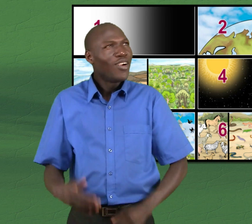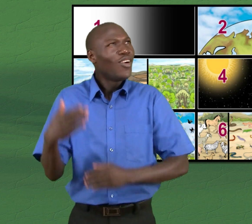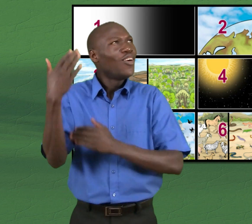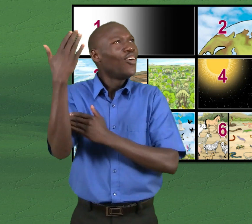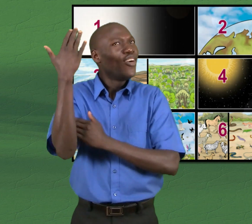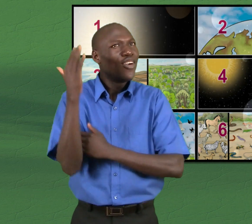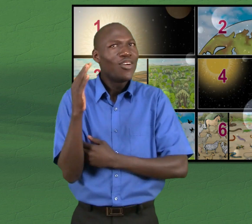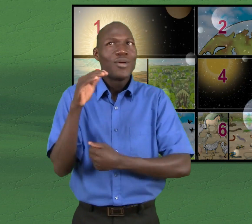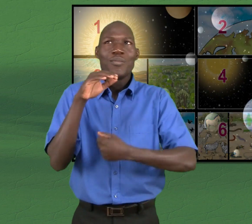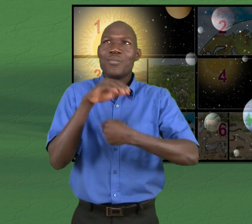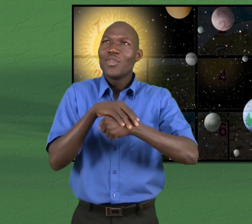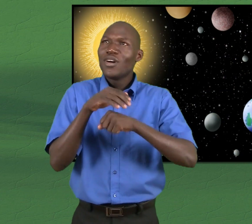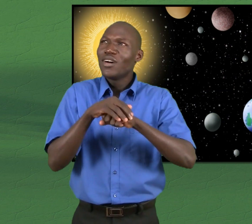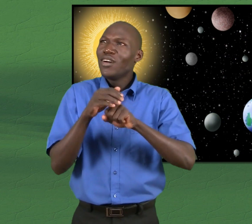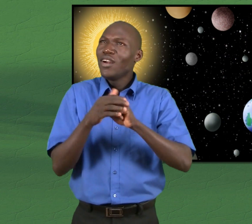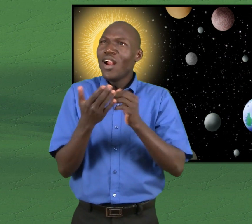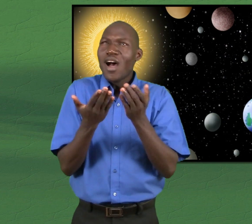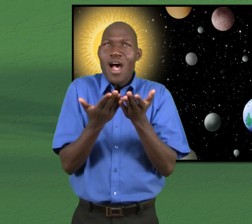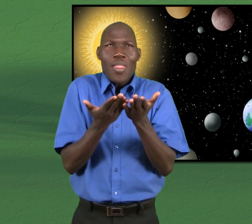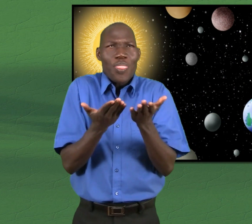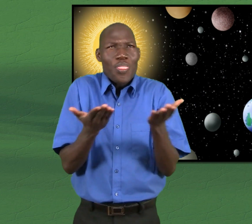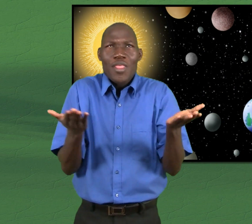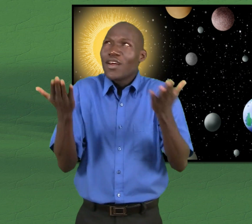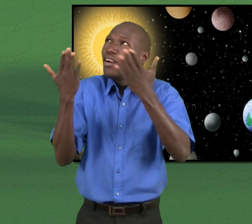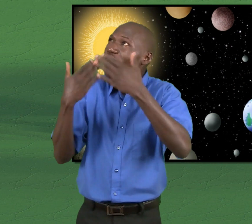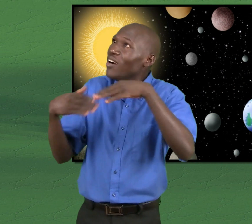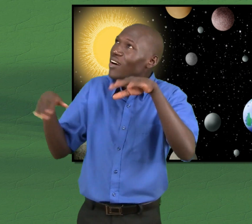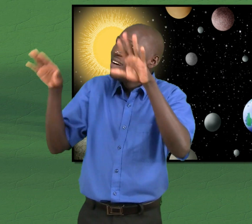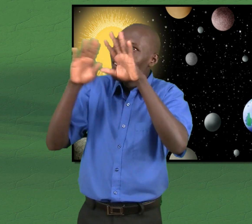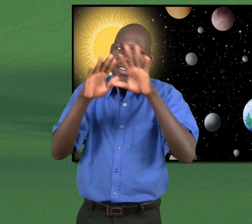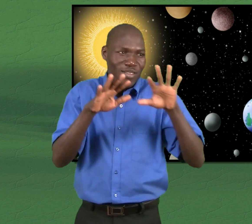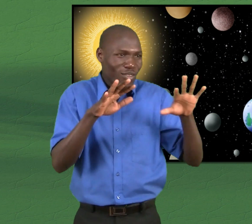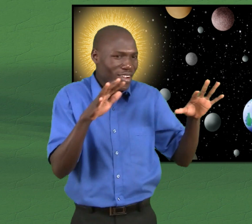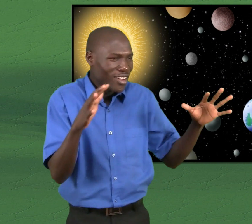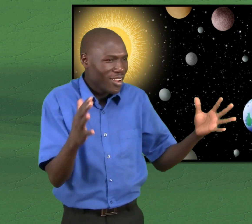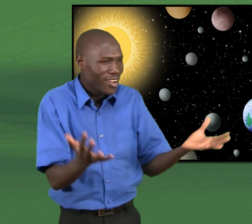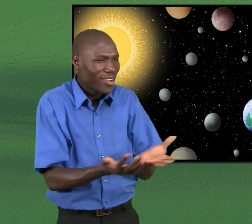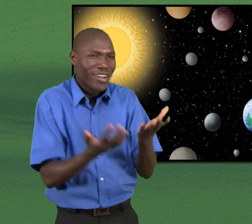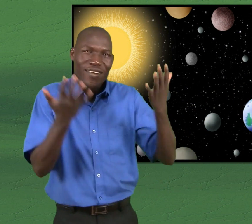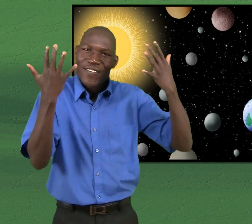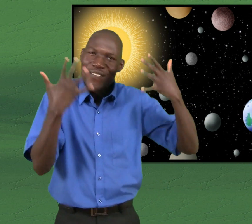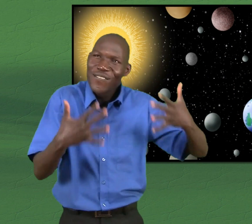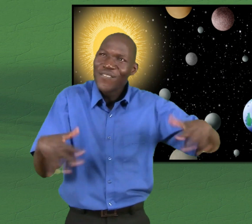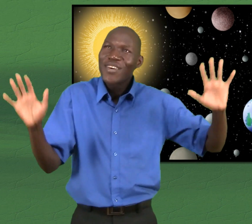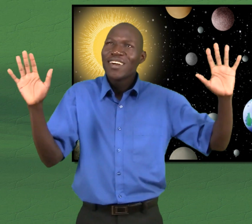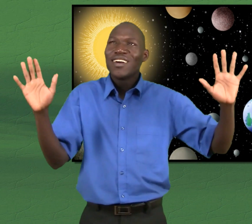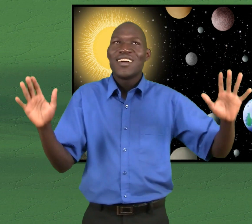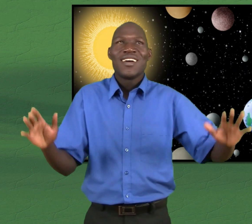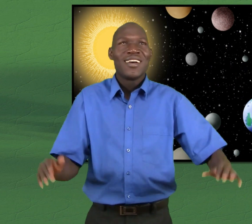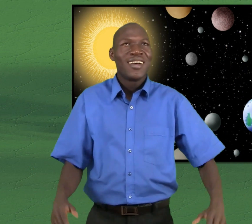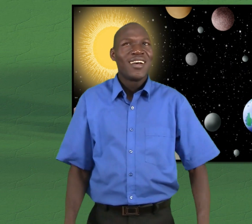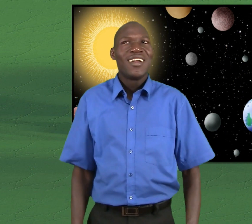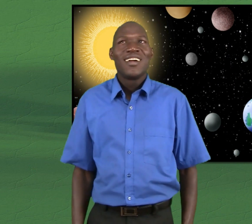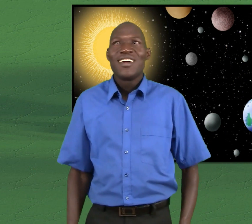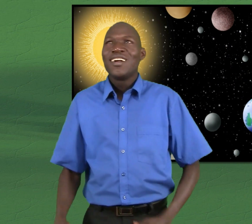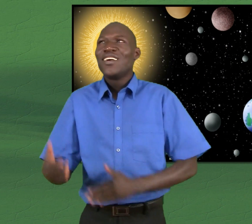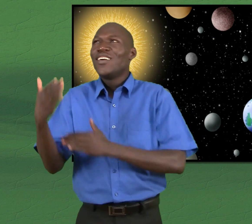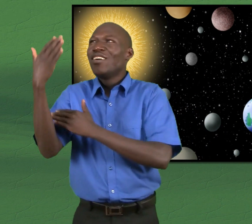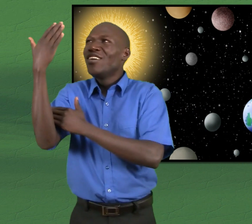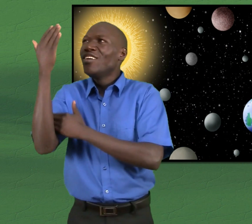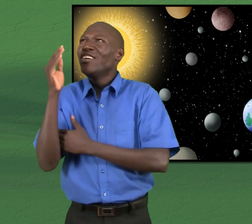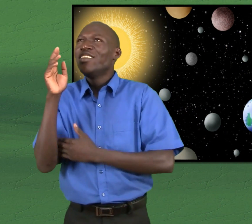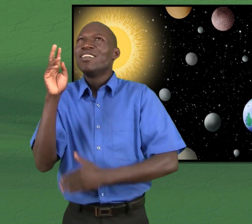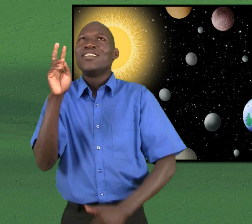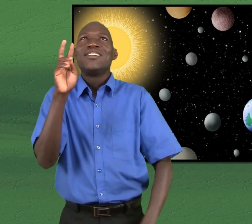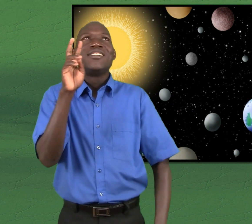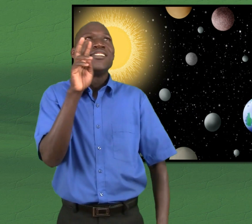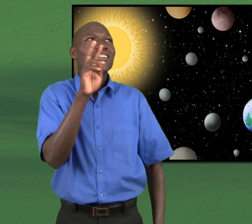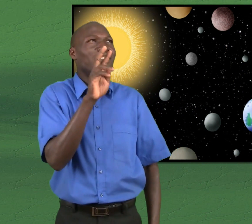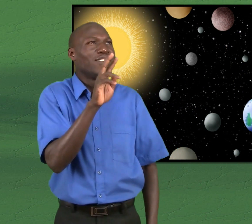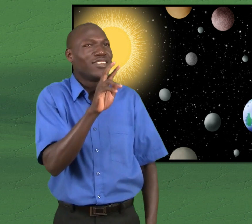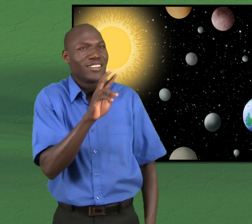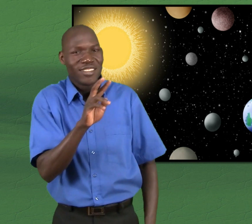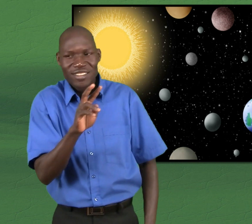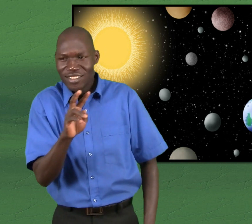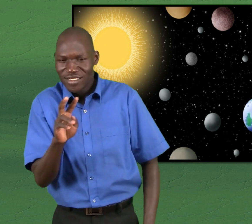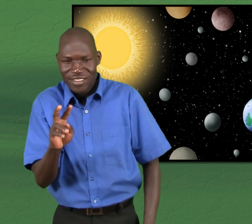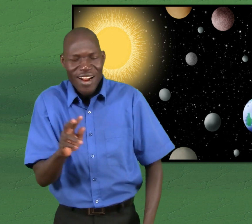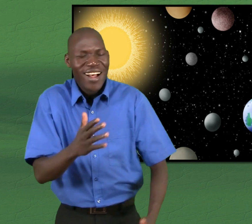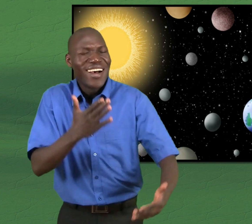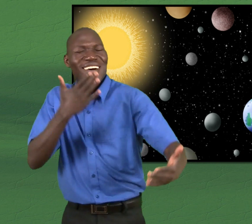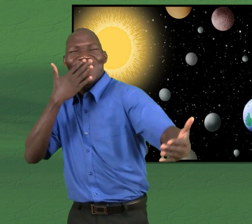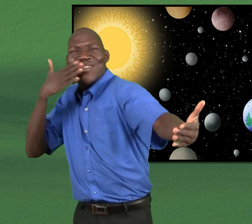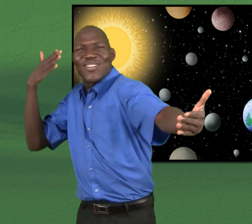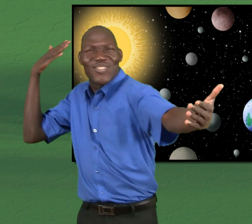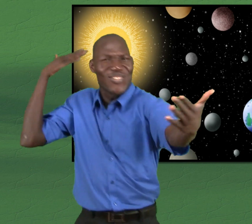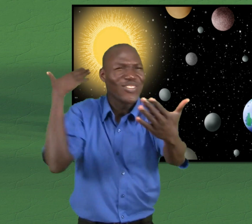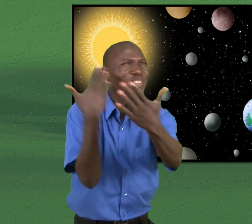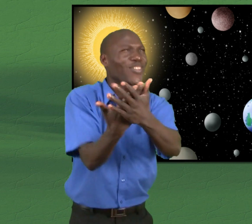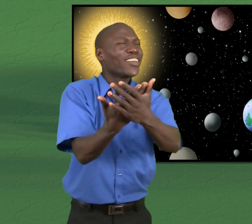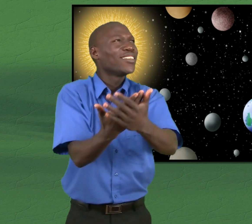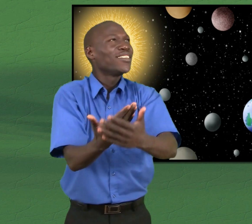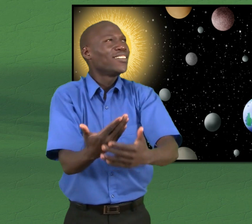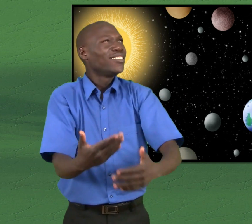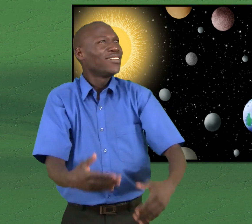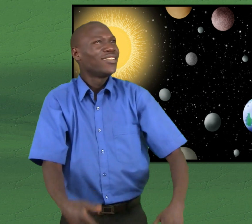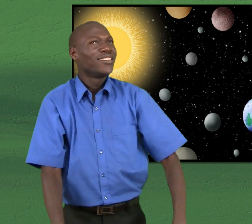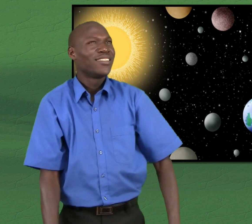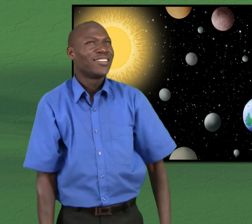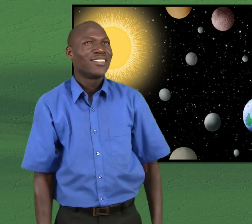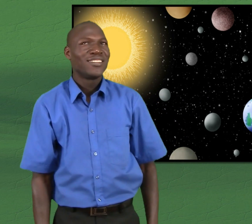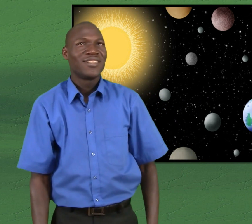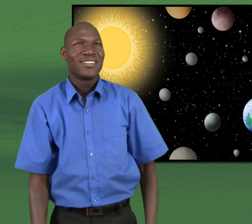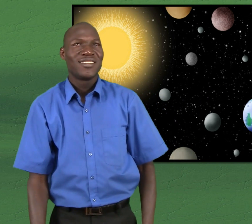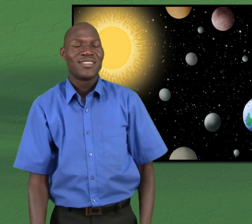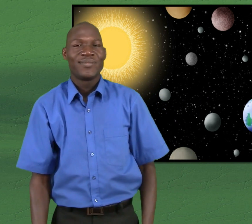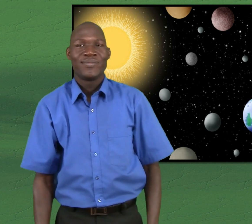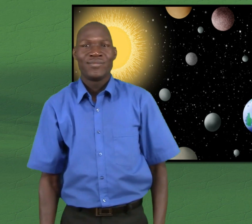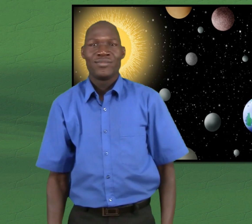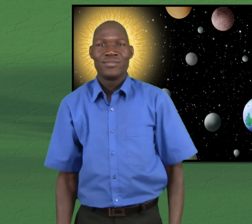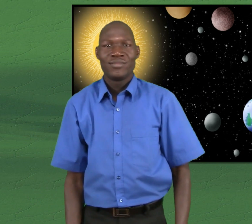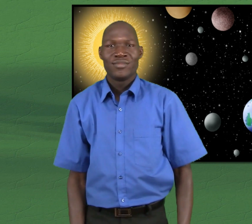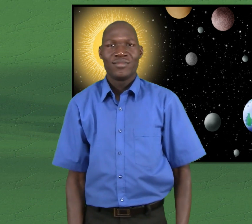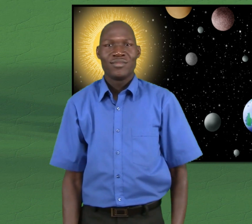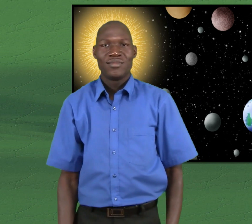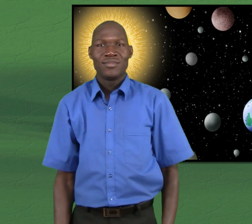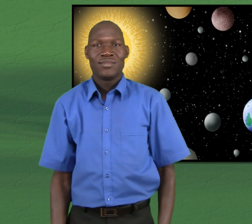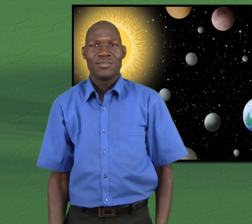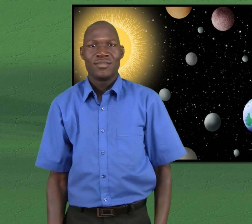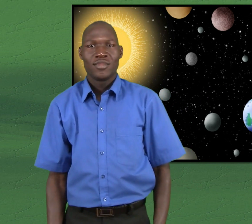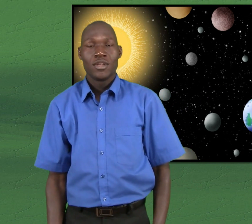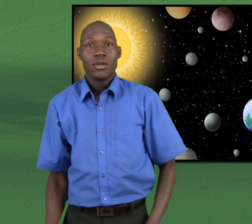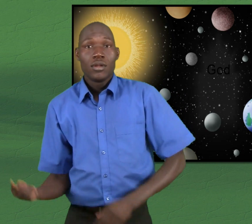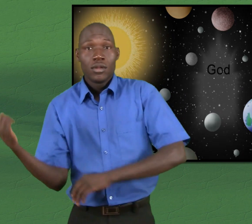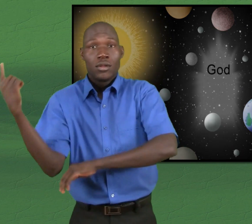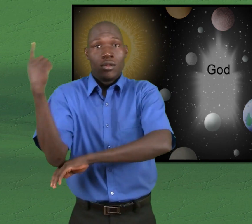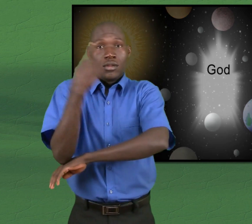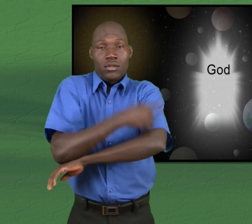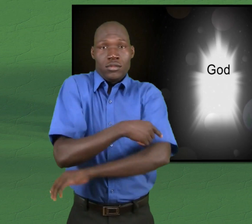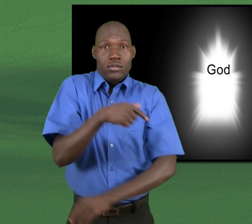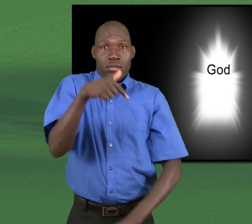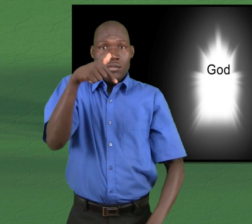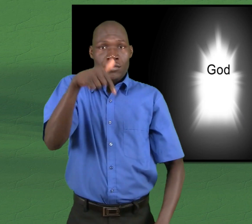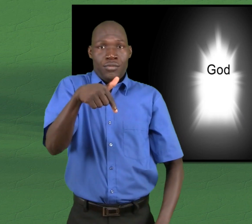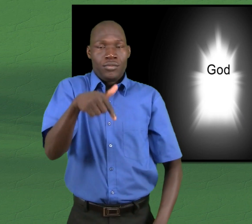Thus the heavens and the earth were completed in all their vast array.